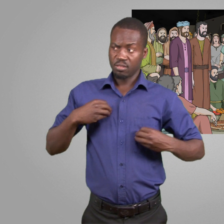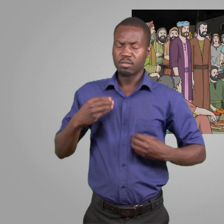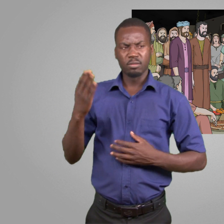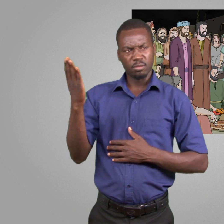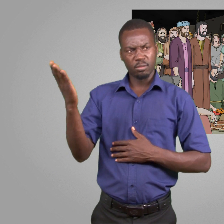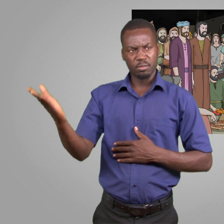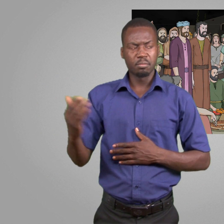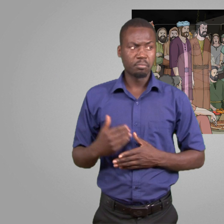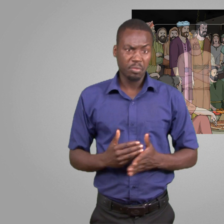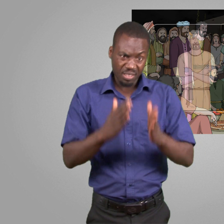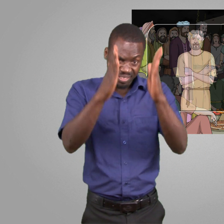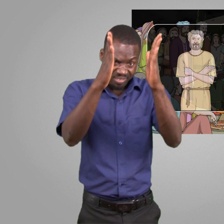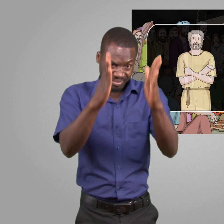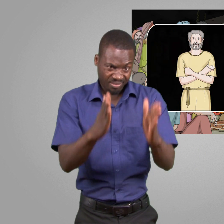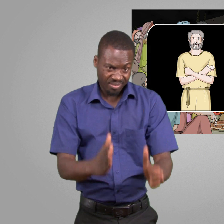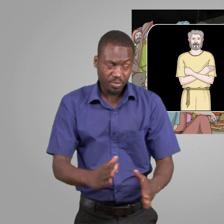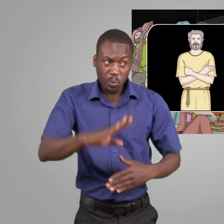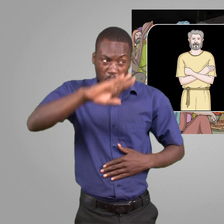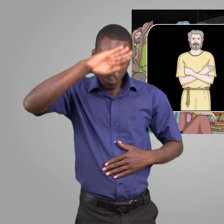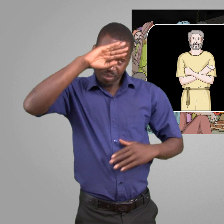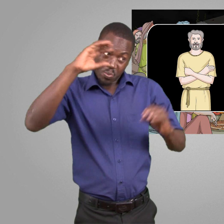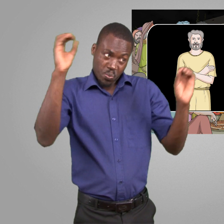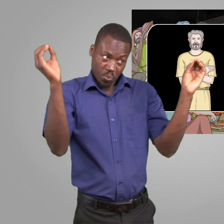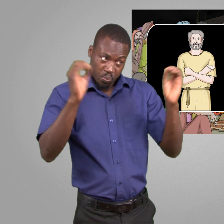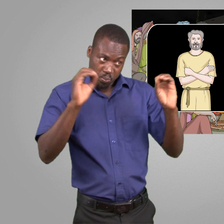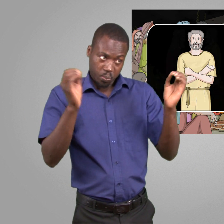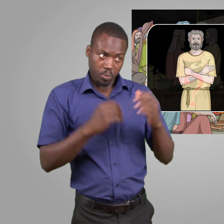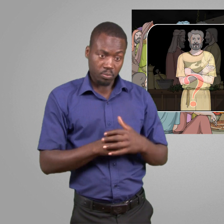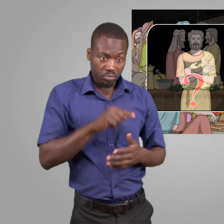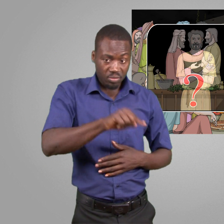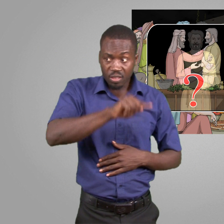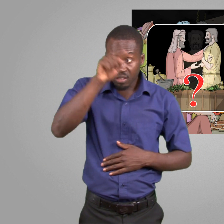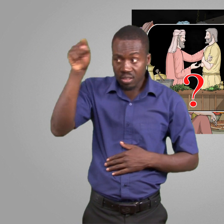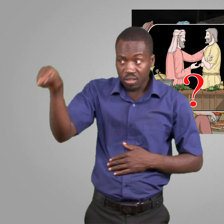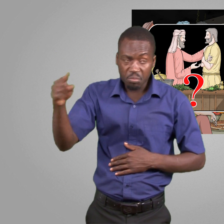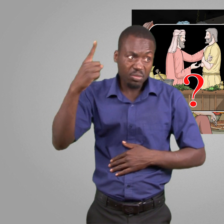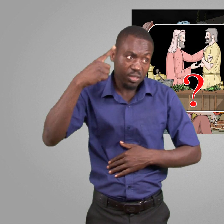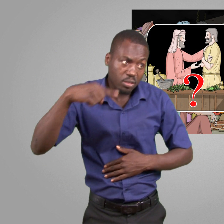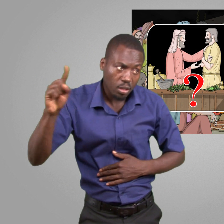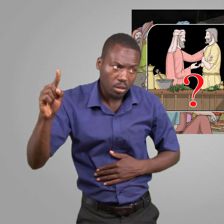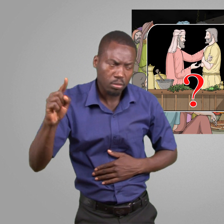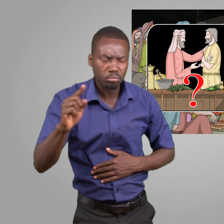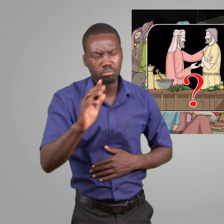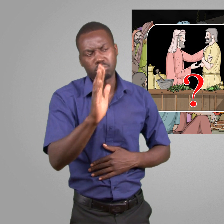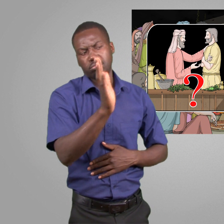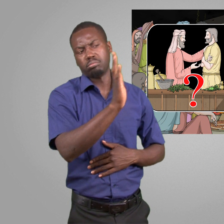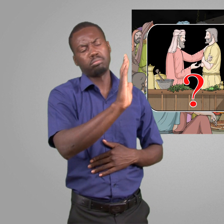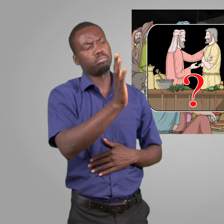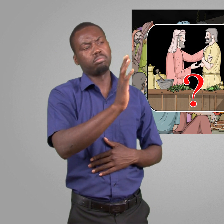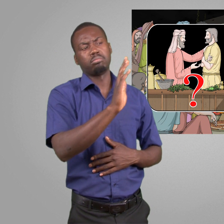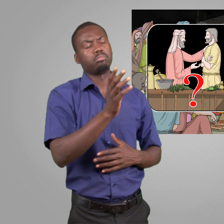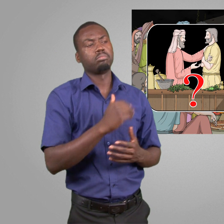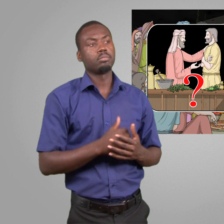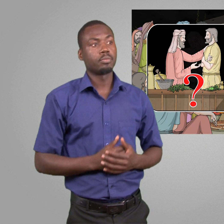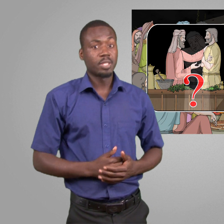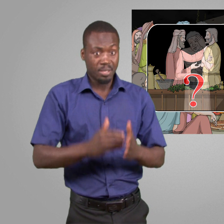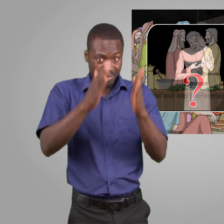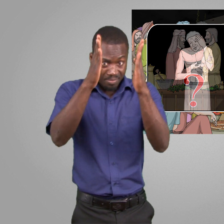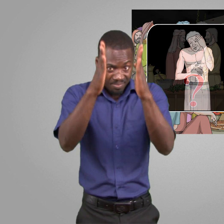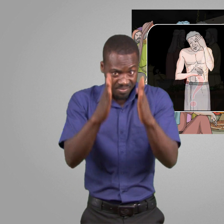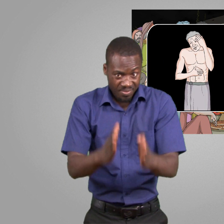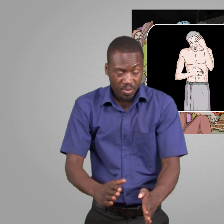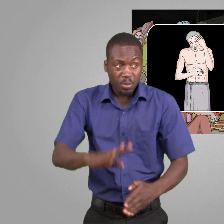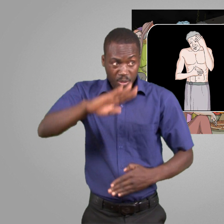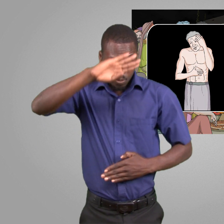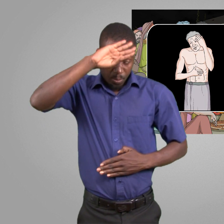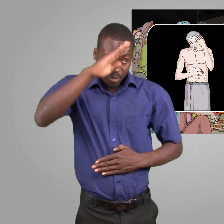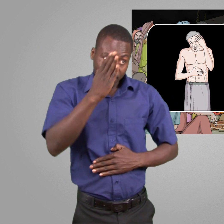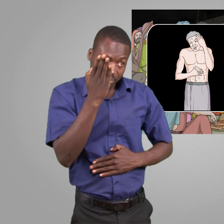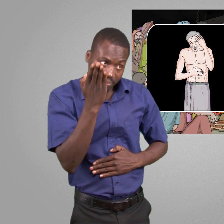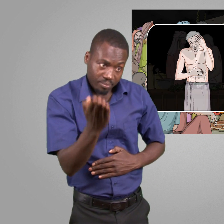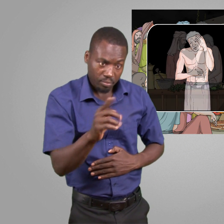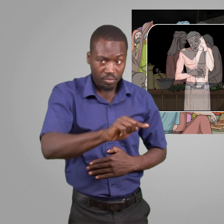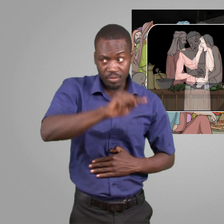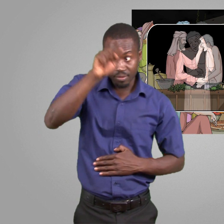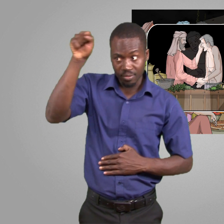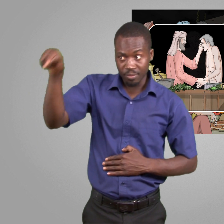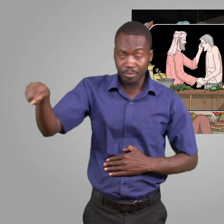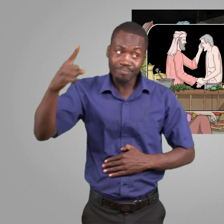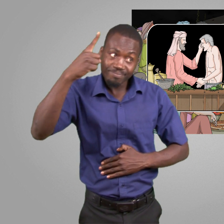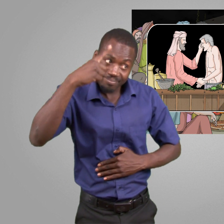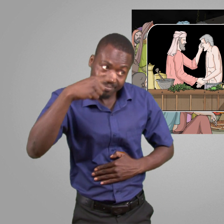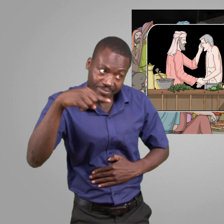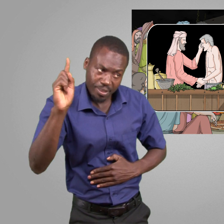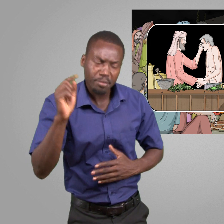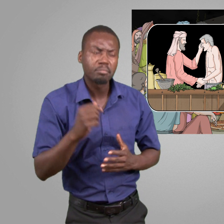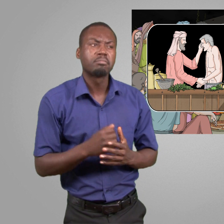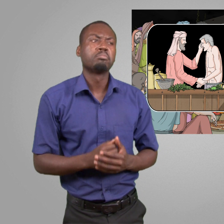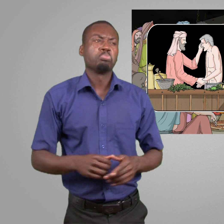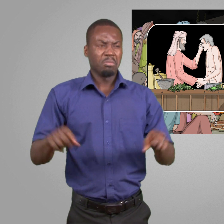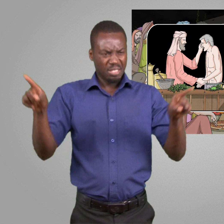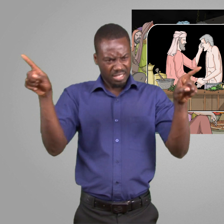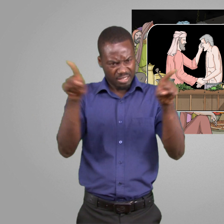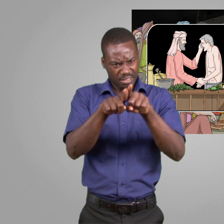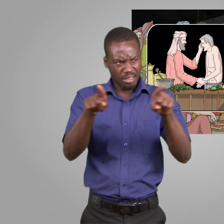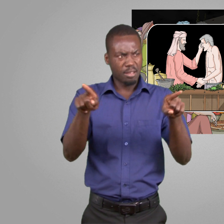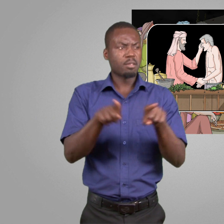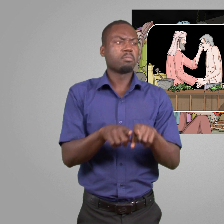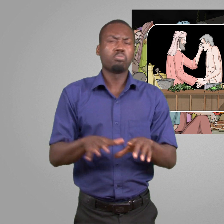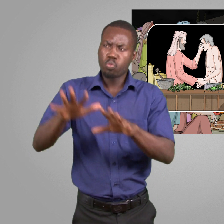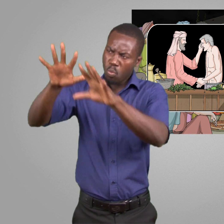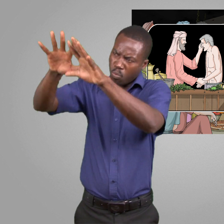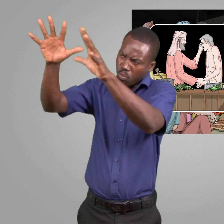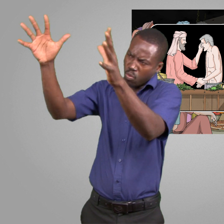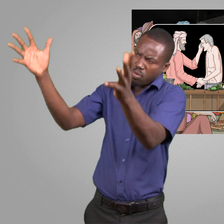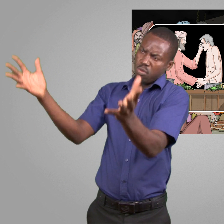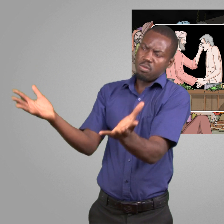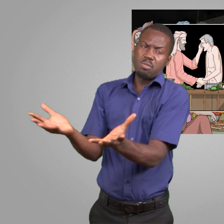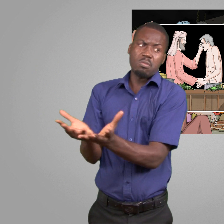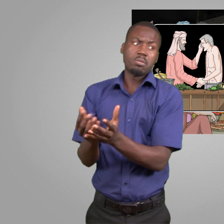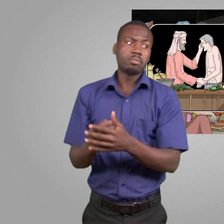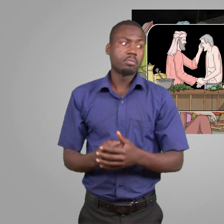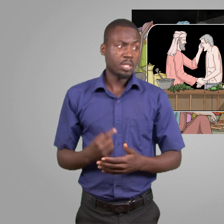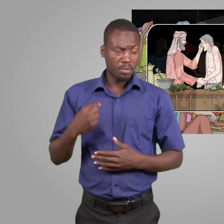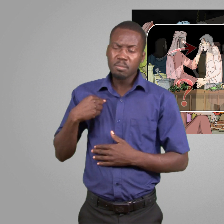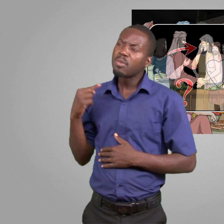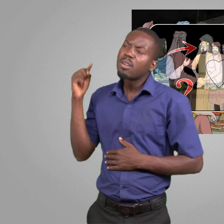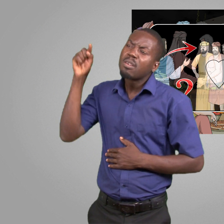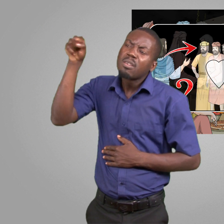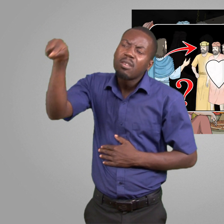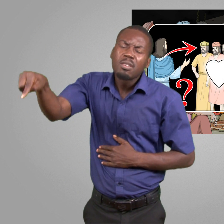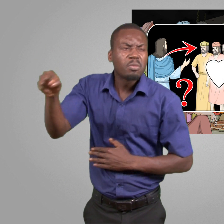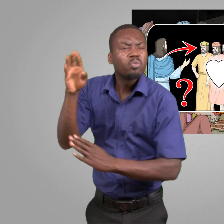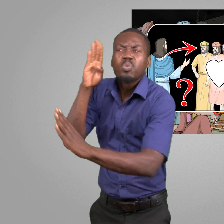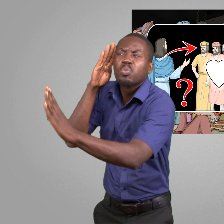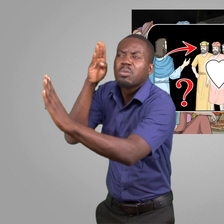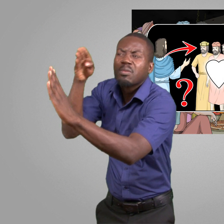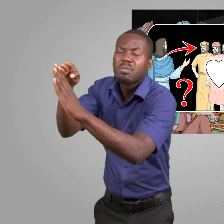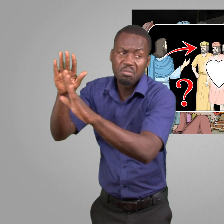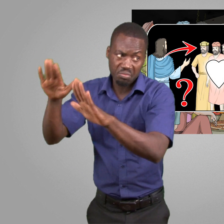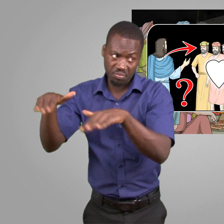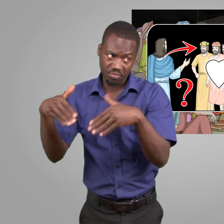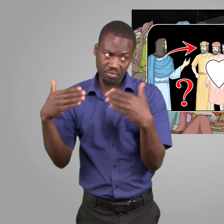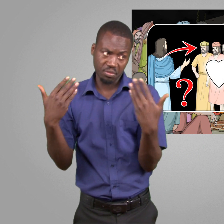On hearing this, Jesus told them, “It is not the healthy who need a doctor, but the sick.